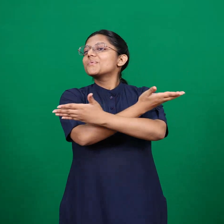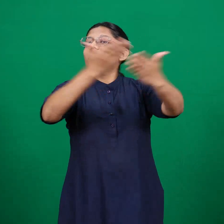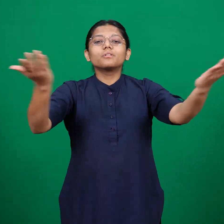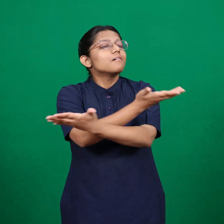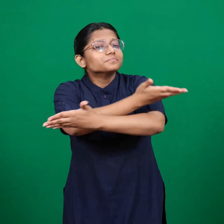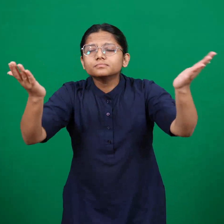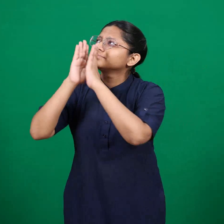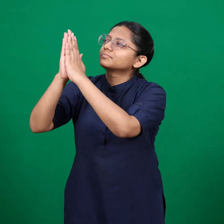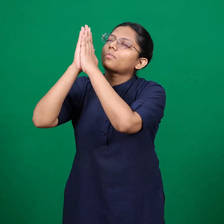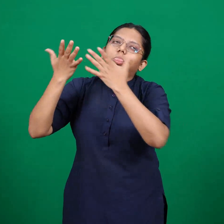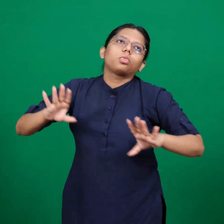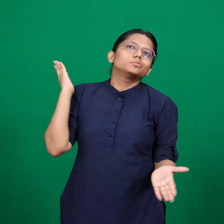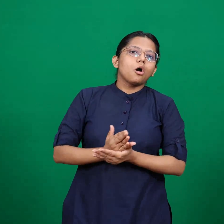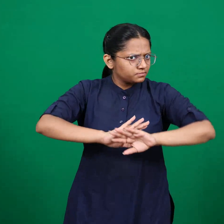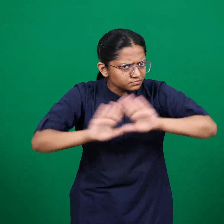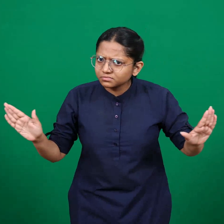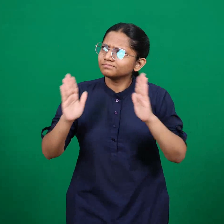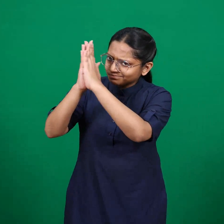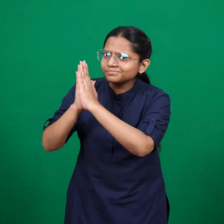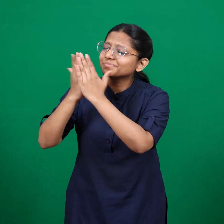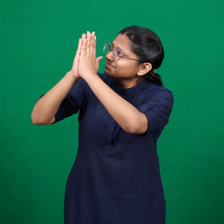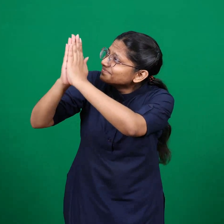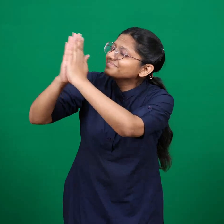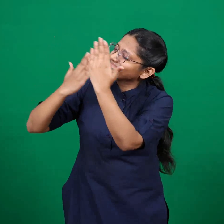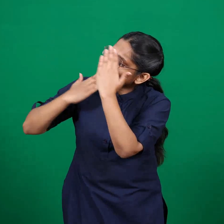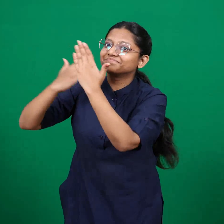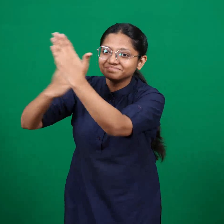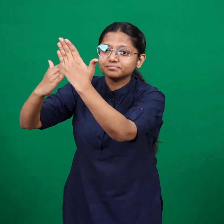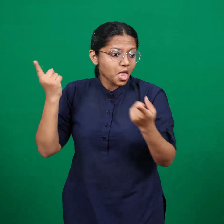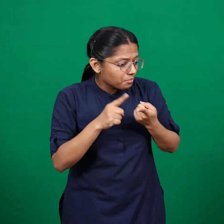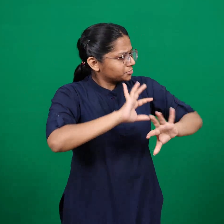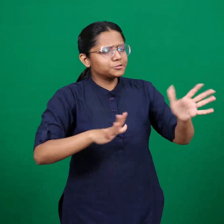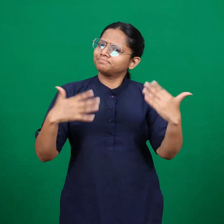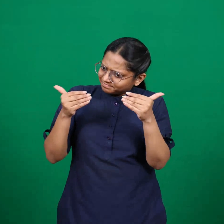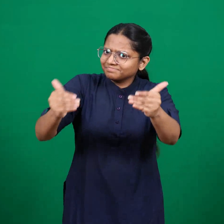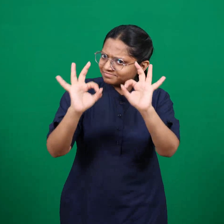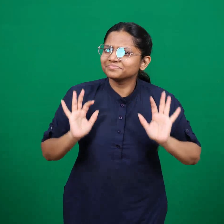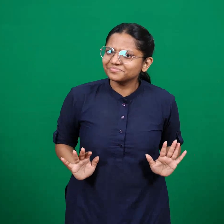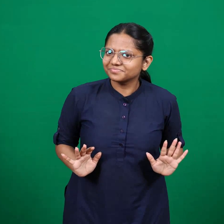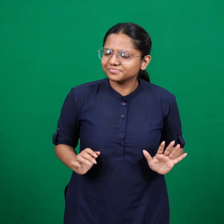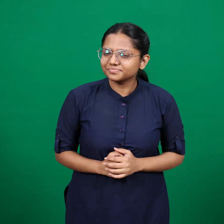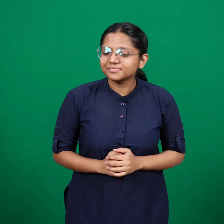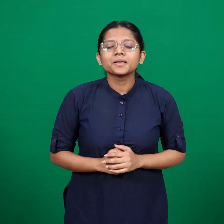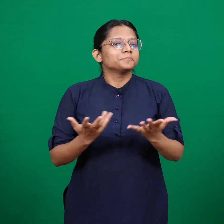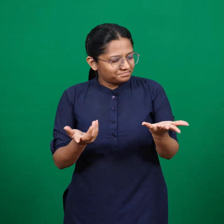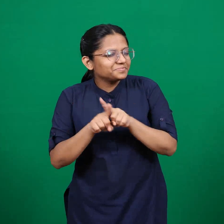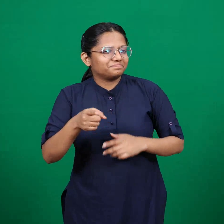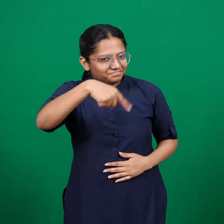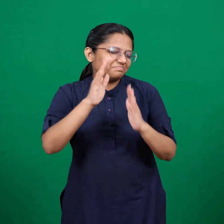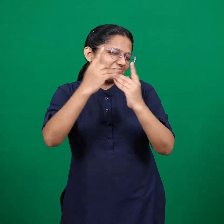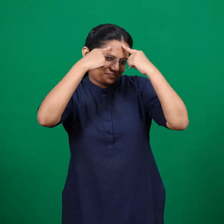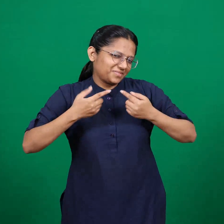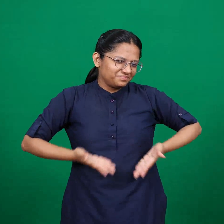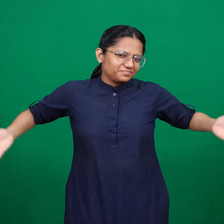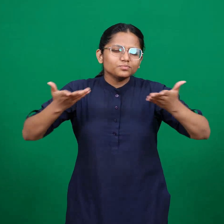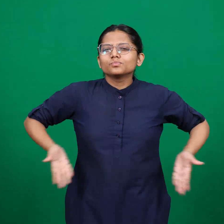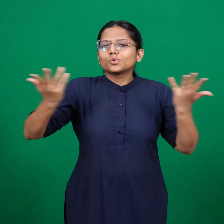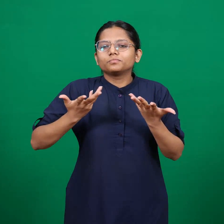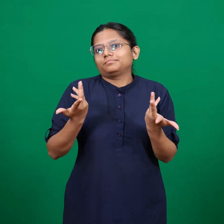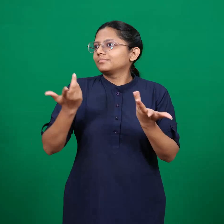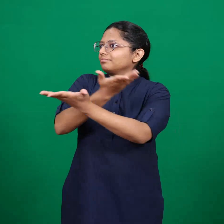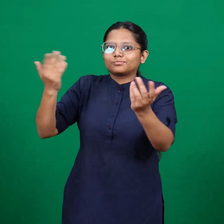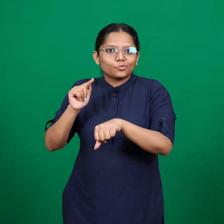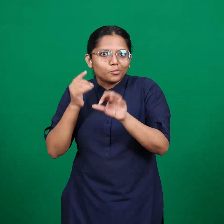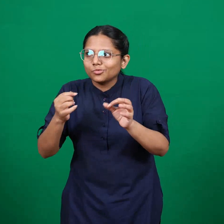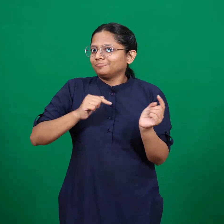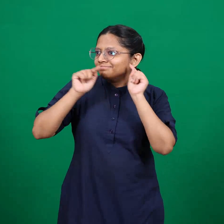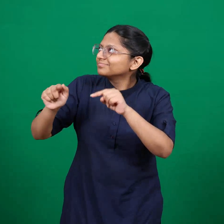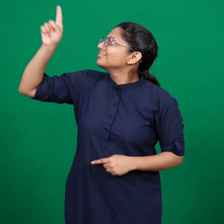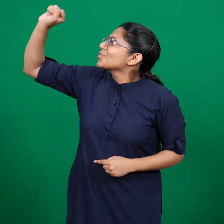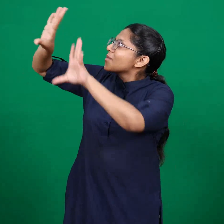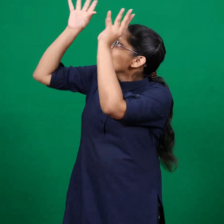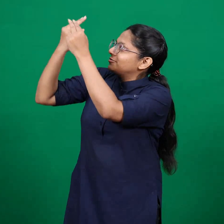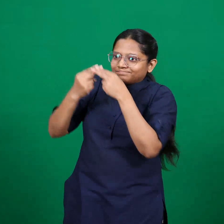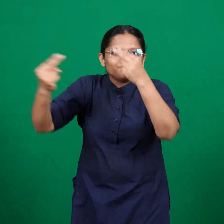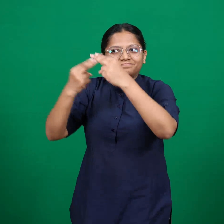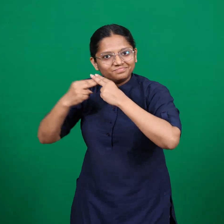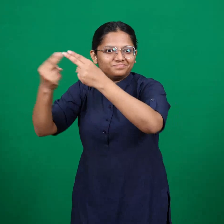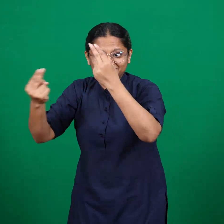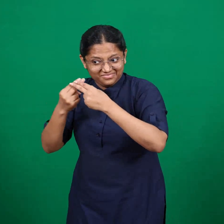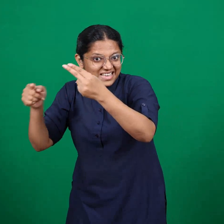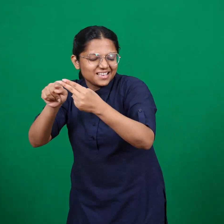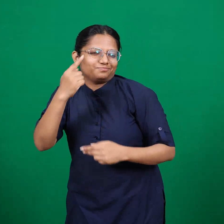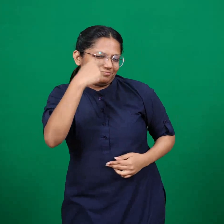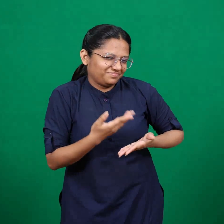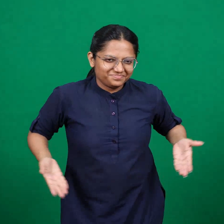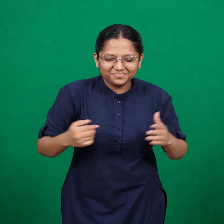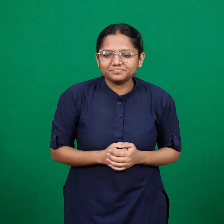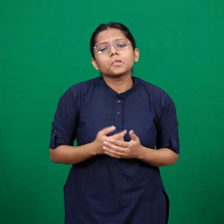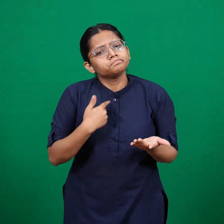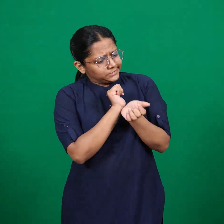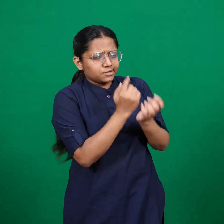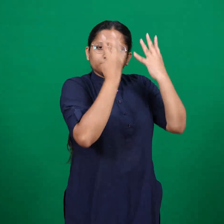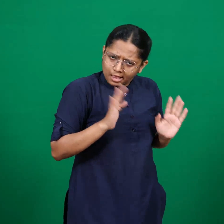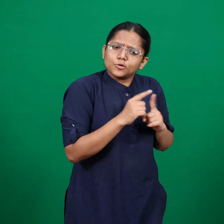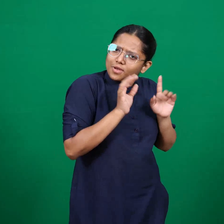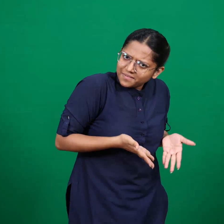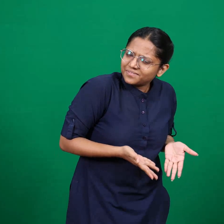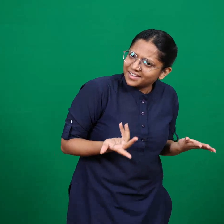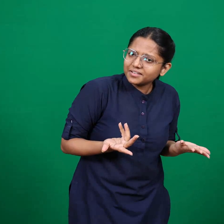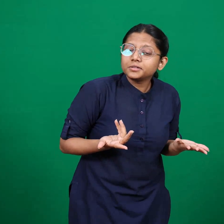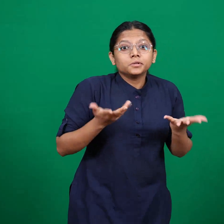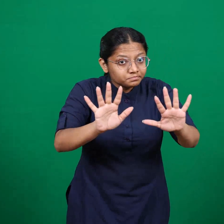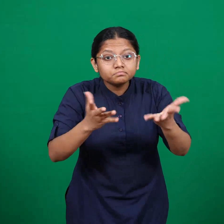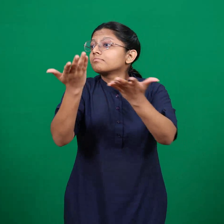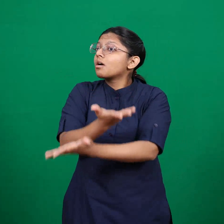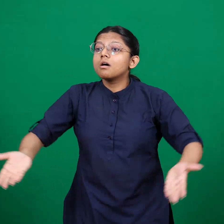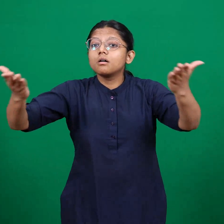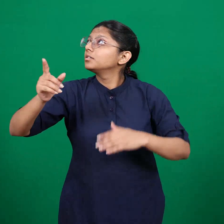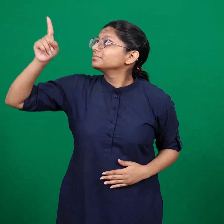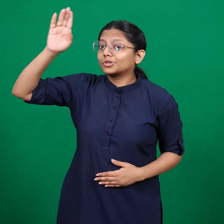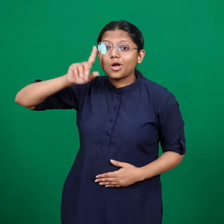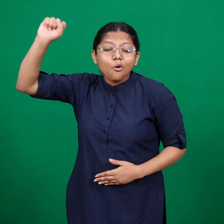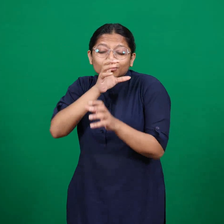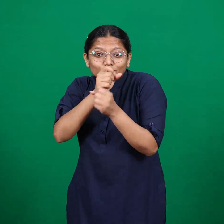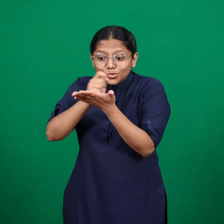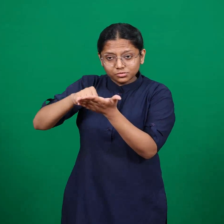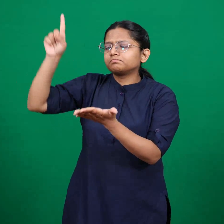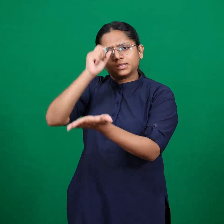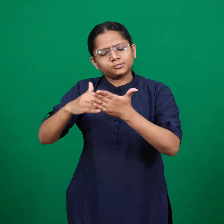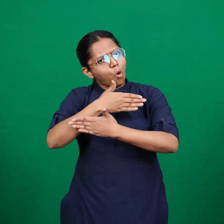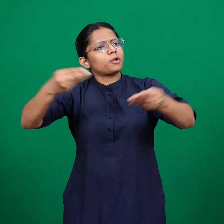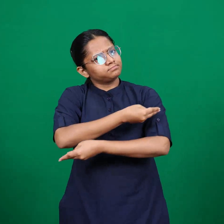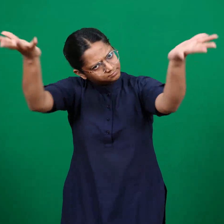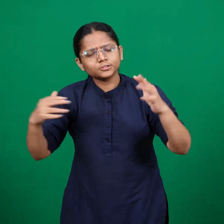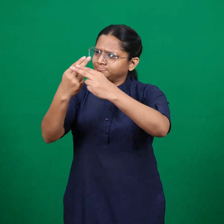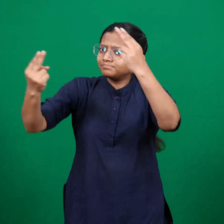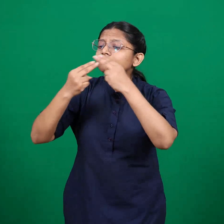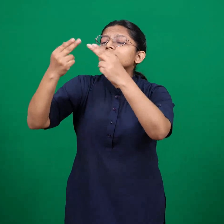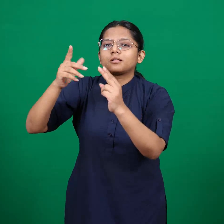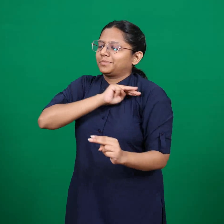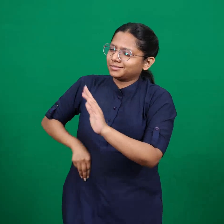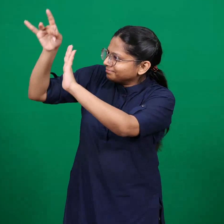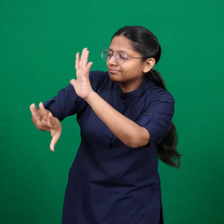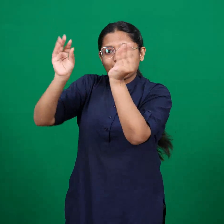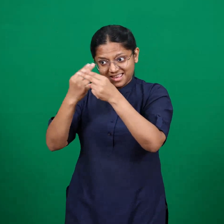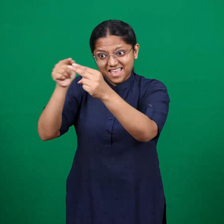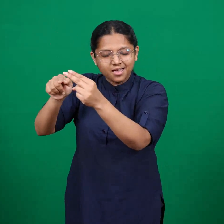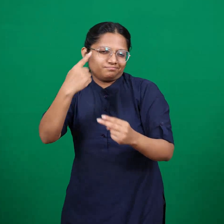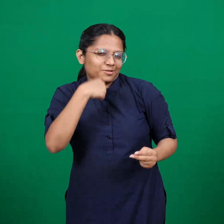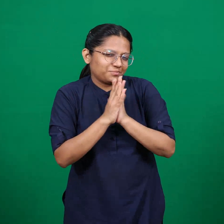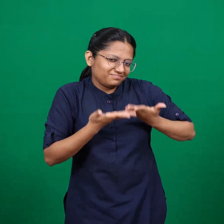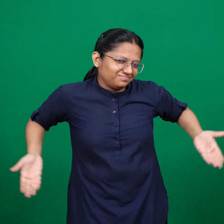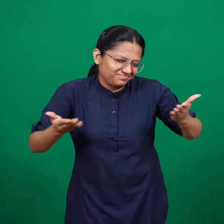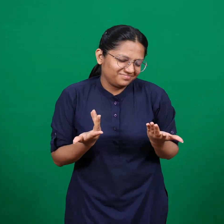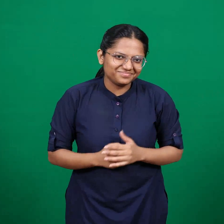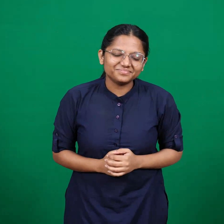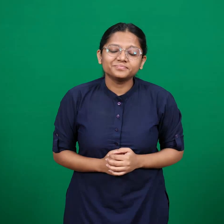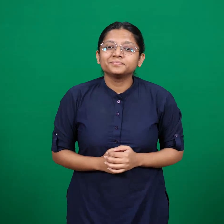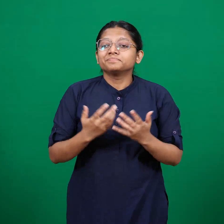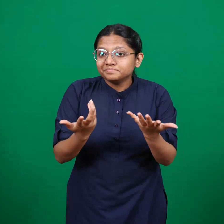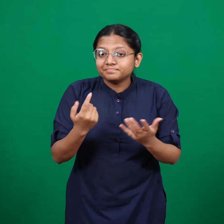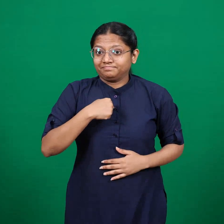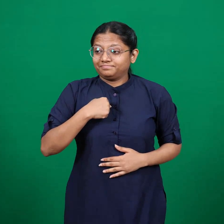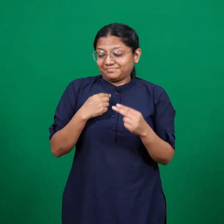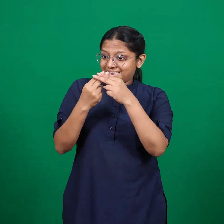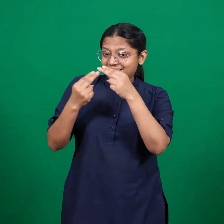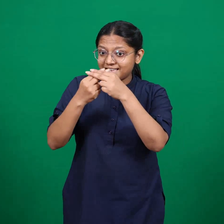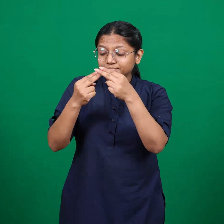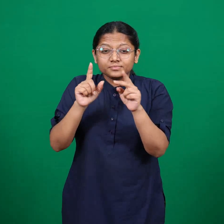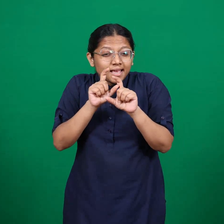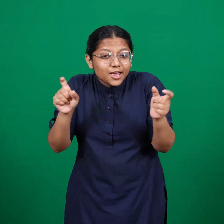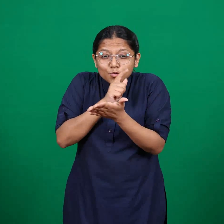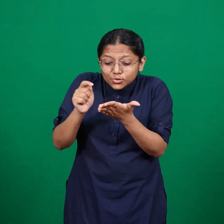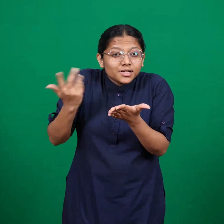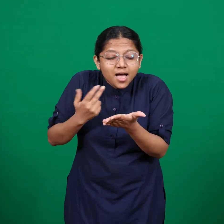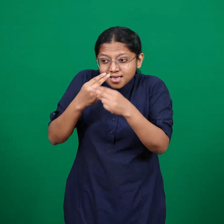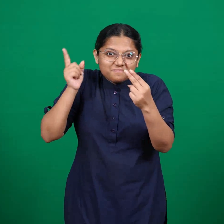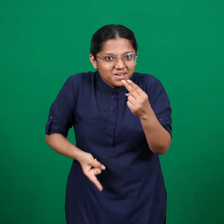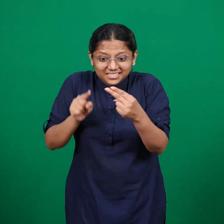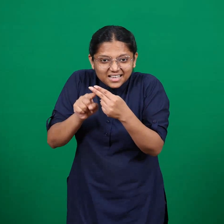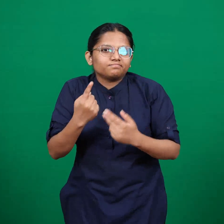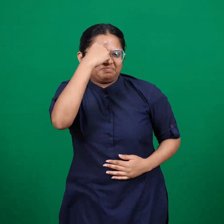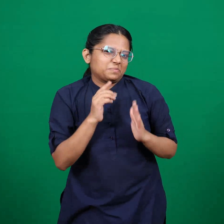Devote yourselves to prayer, being watchful and thankful, as you pray also for us, that God may open to us a door for the word, so that we may proclaim the mystery of Christ, for which I am in chains.